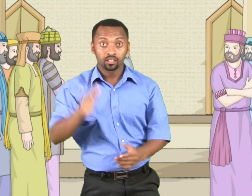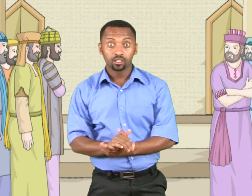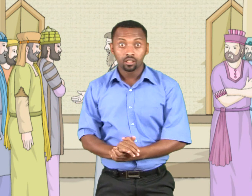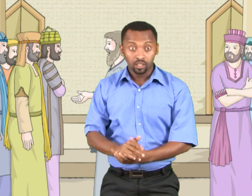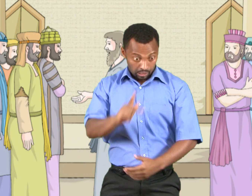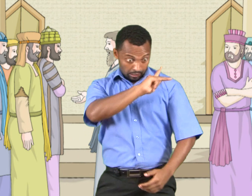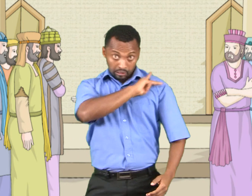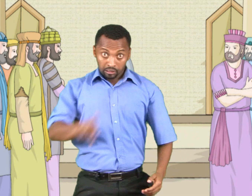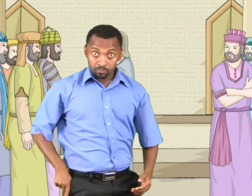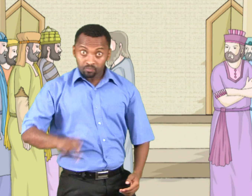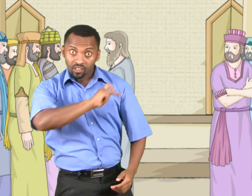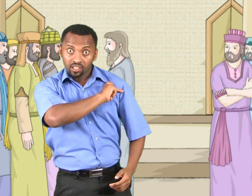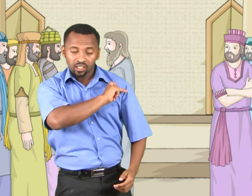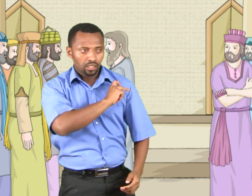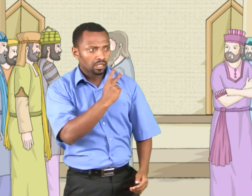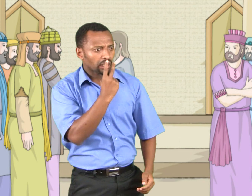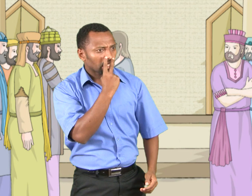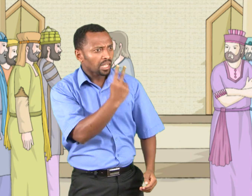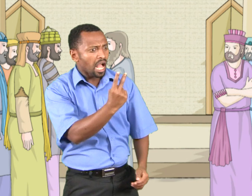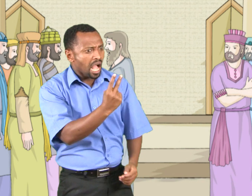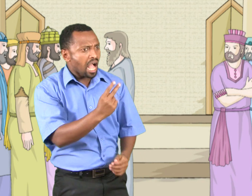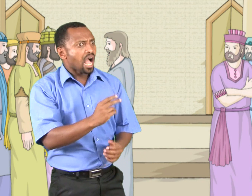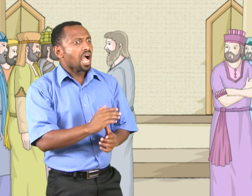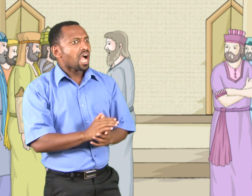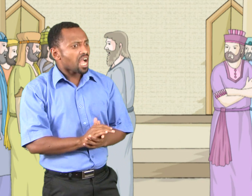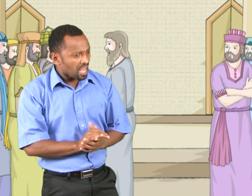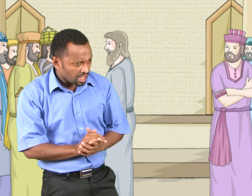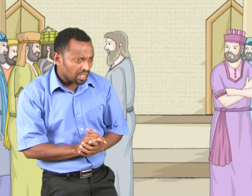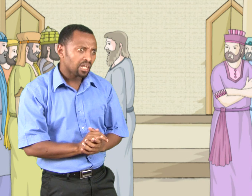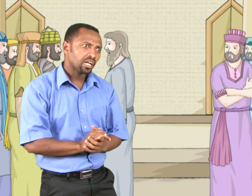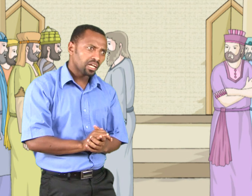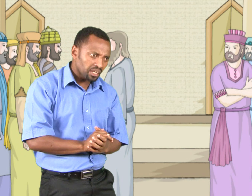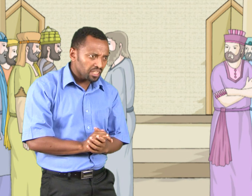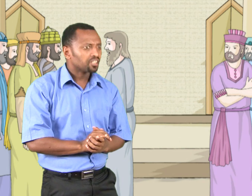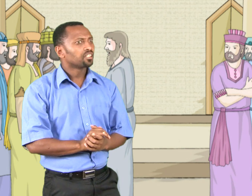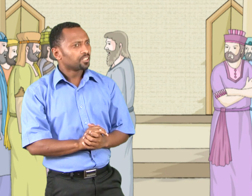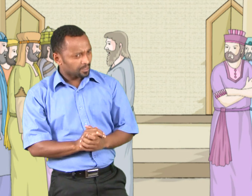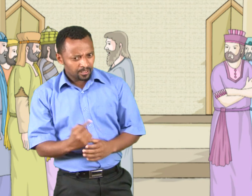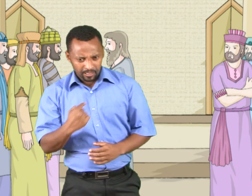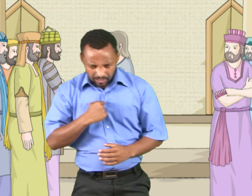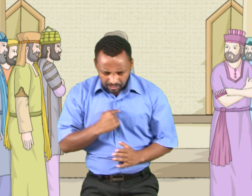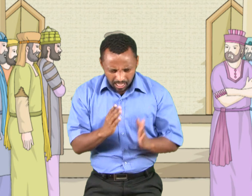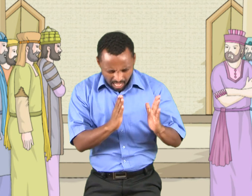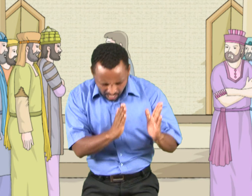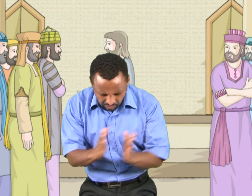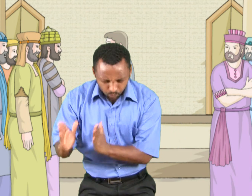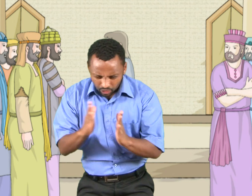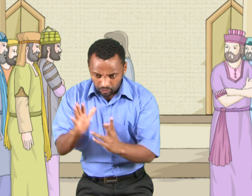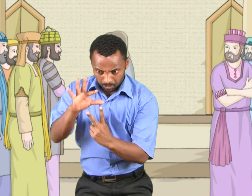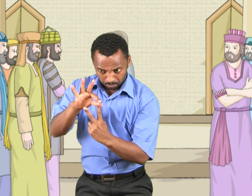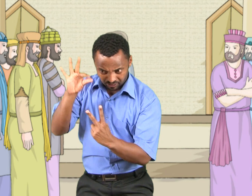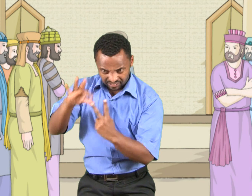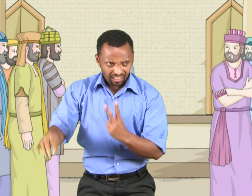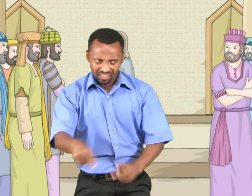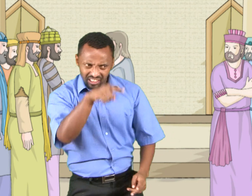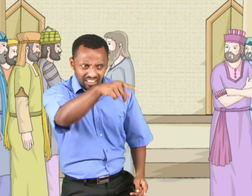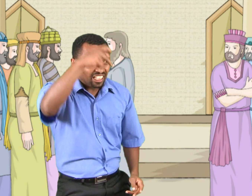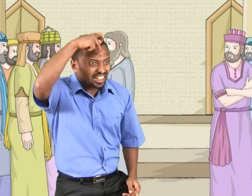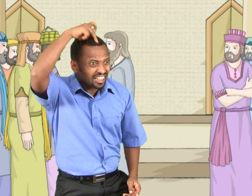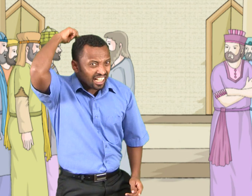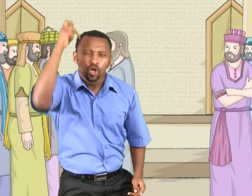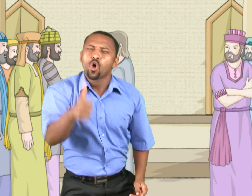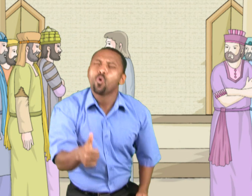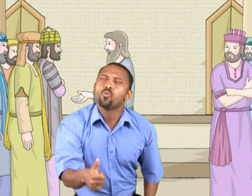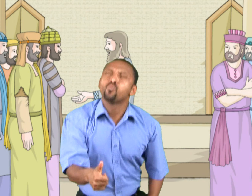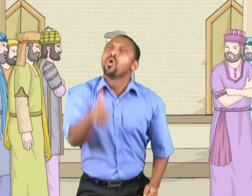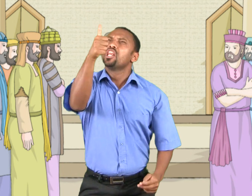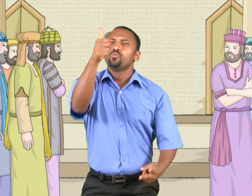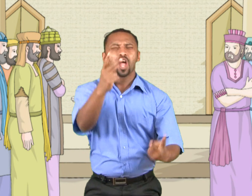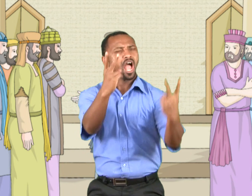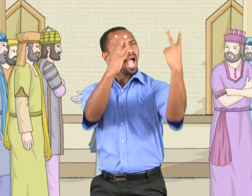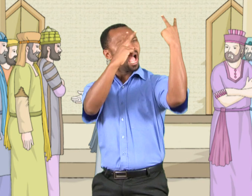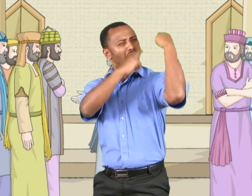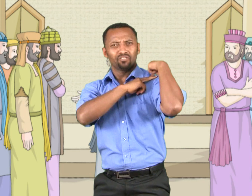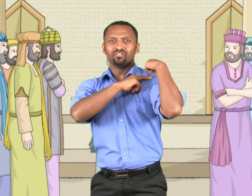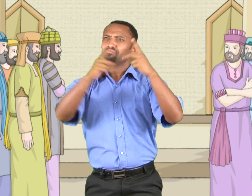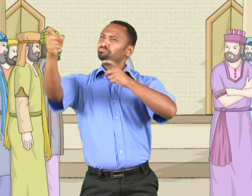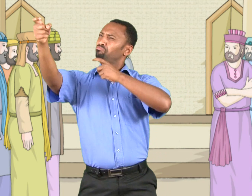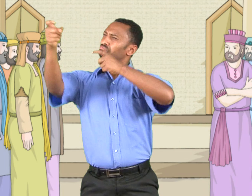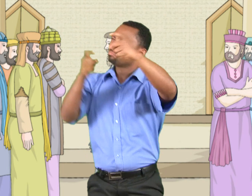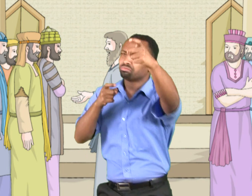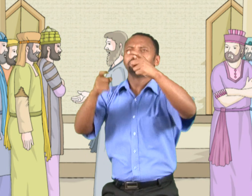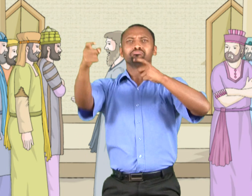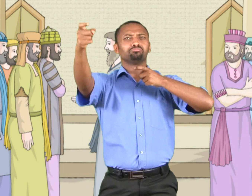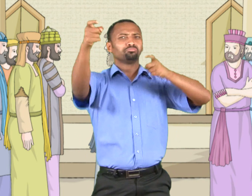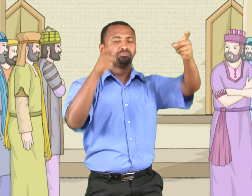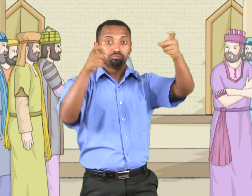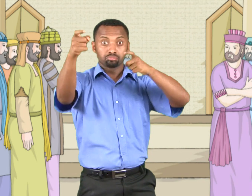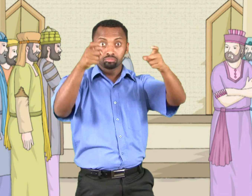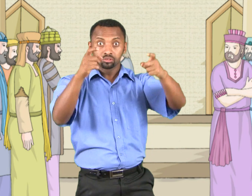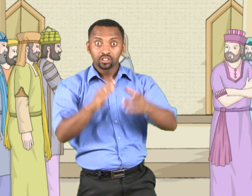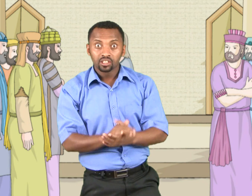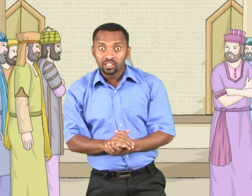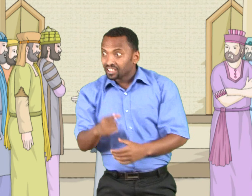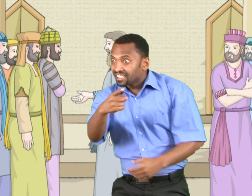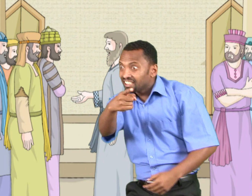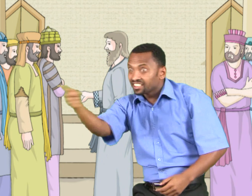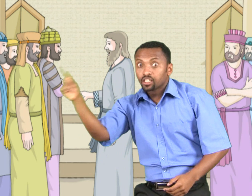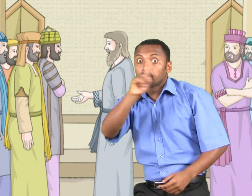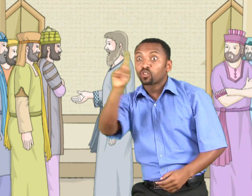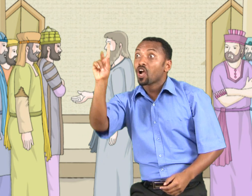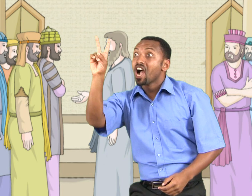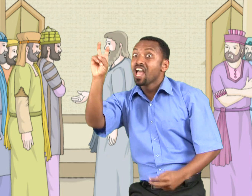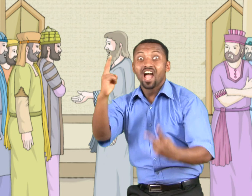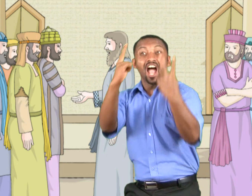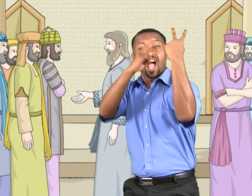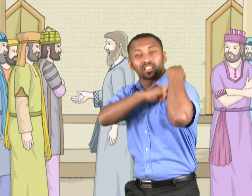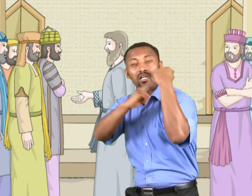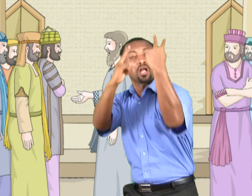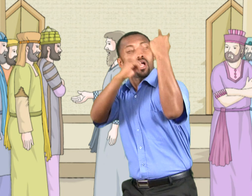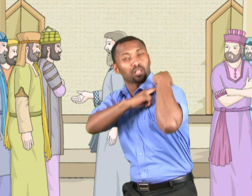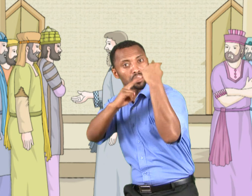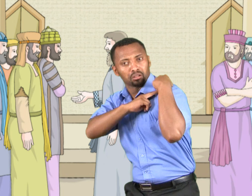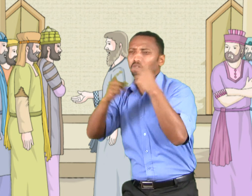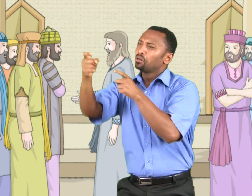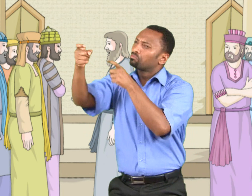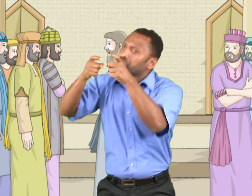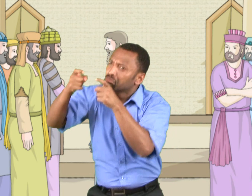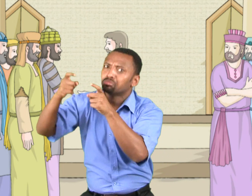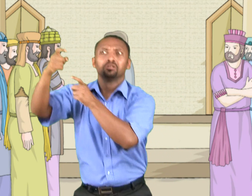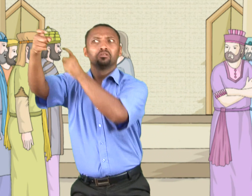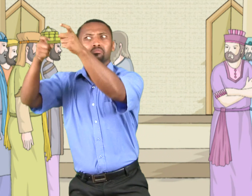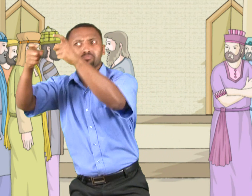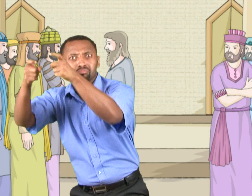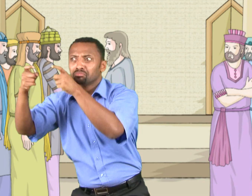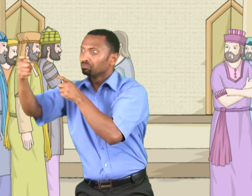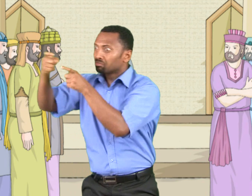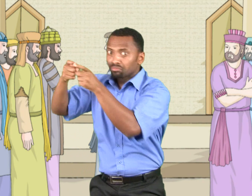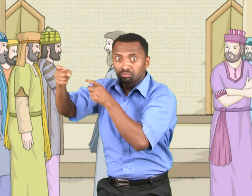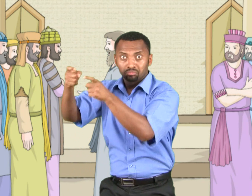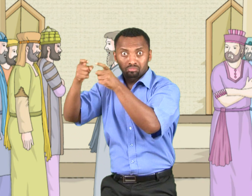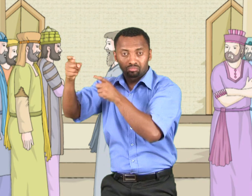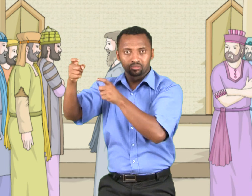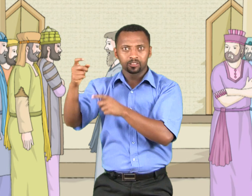So the king planned to set him over the whole kingdom.